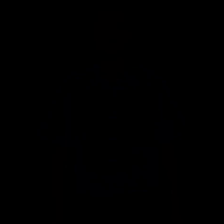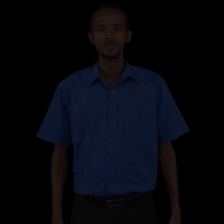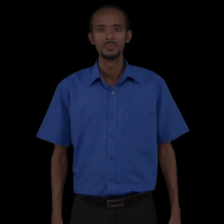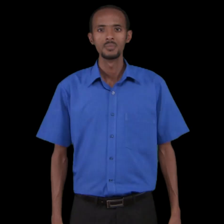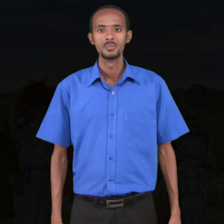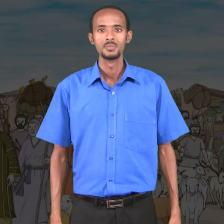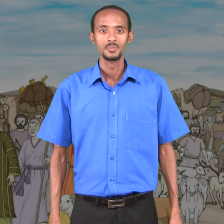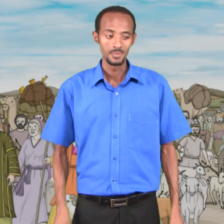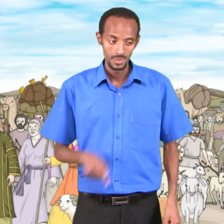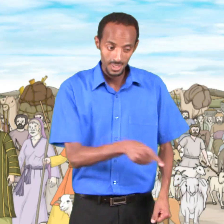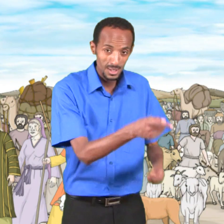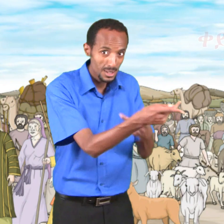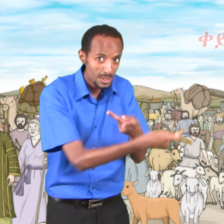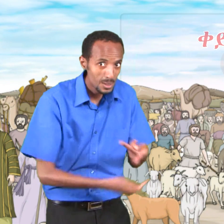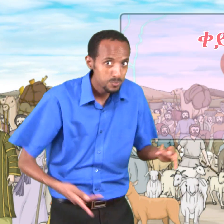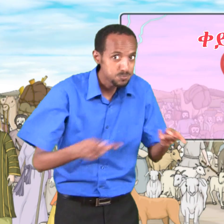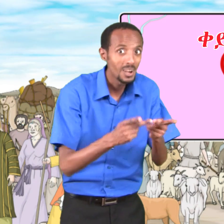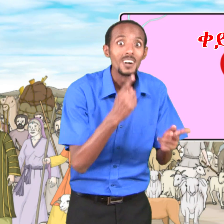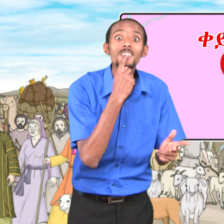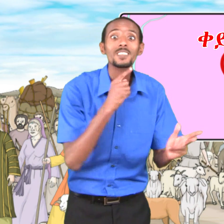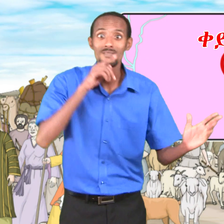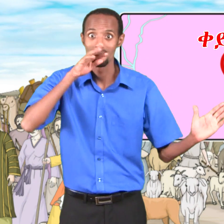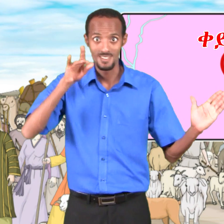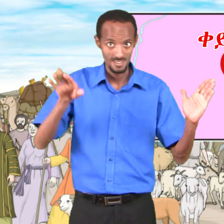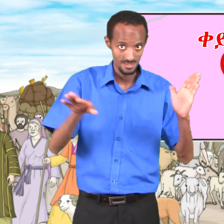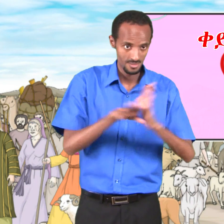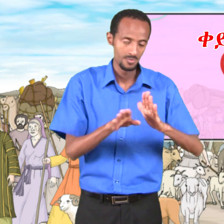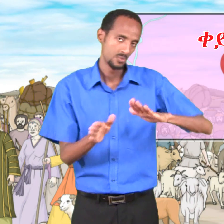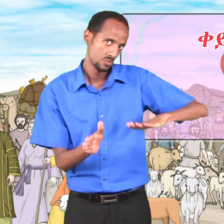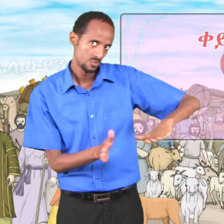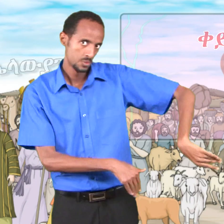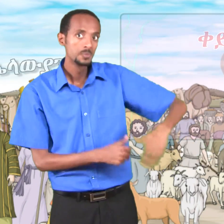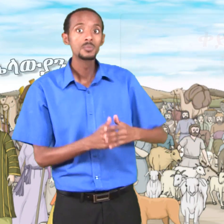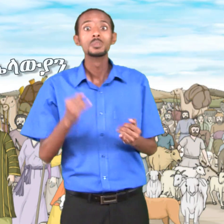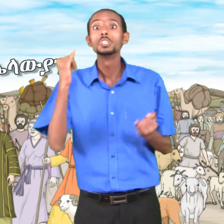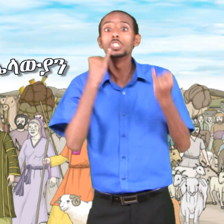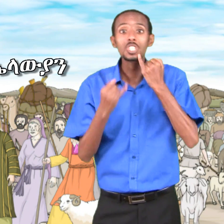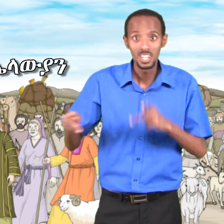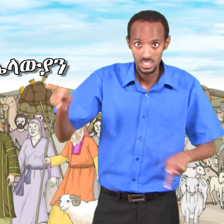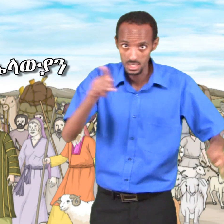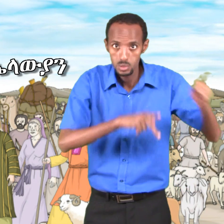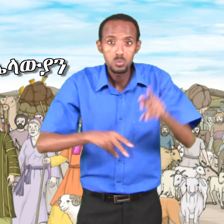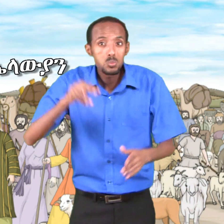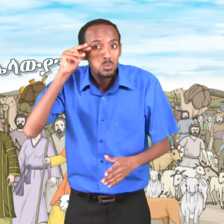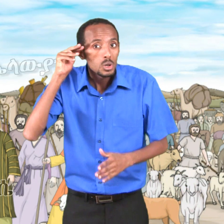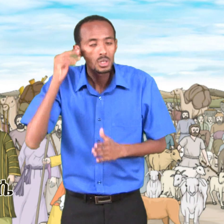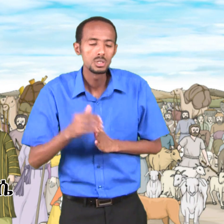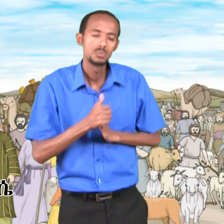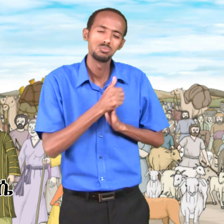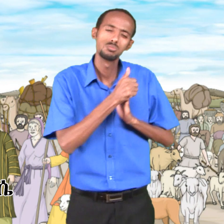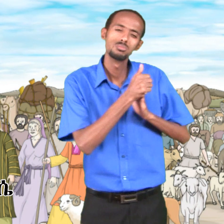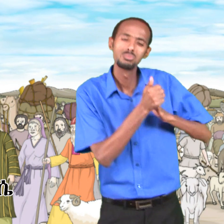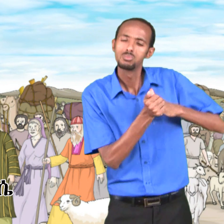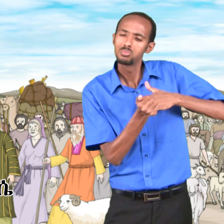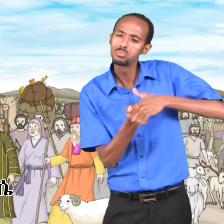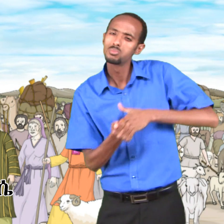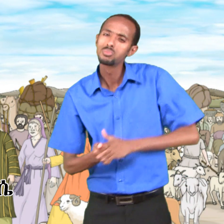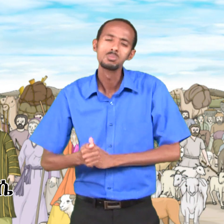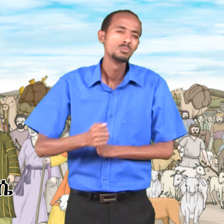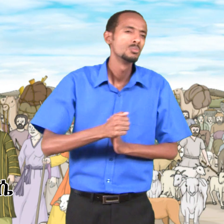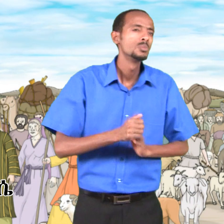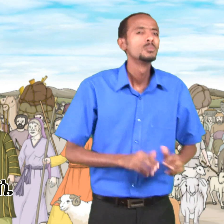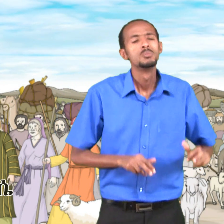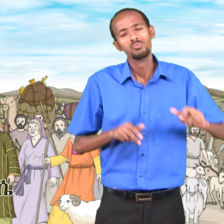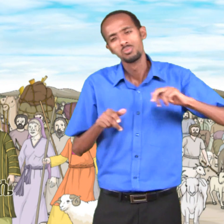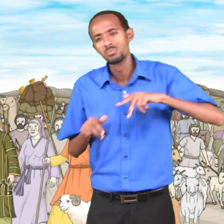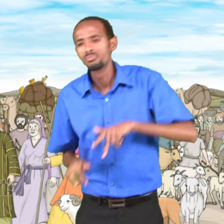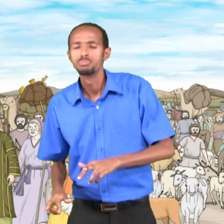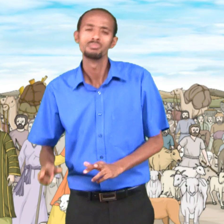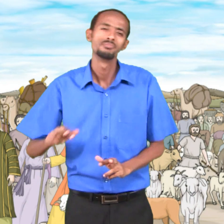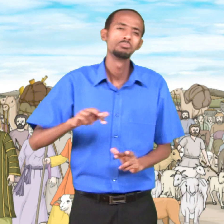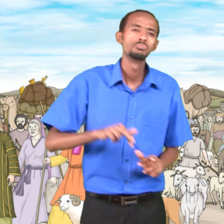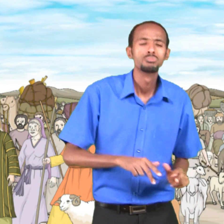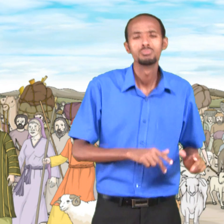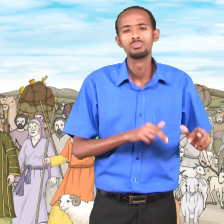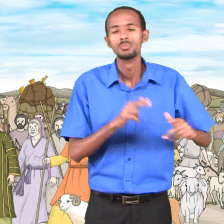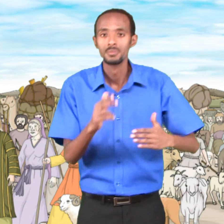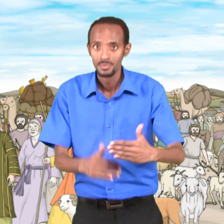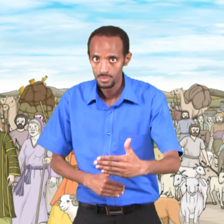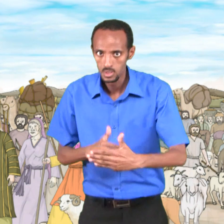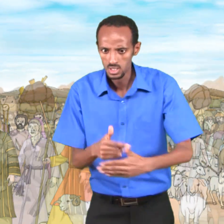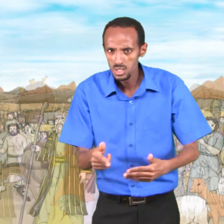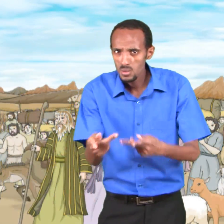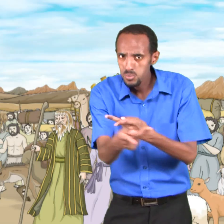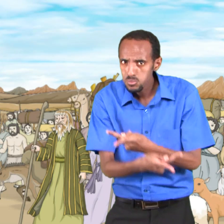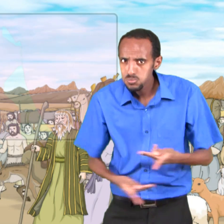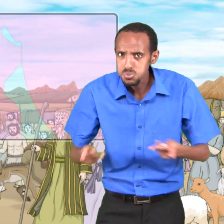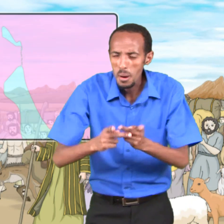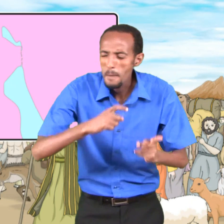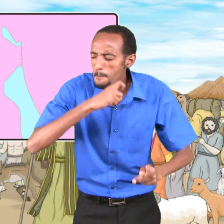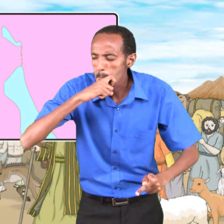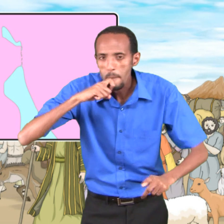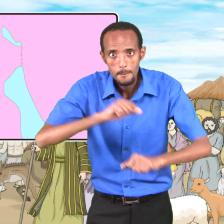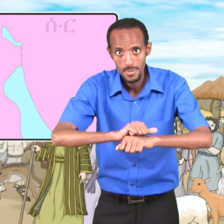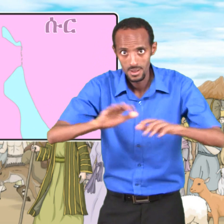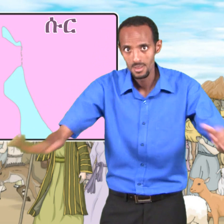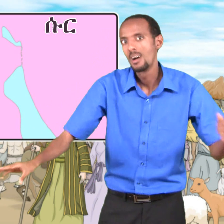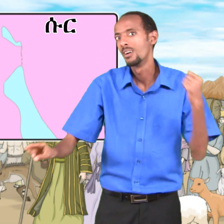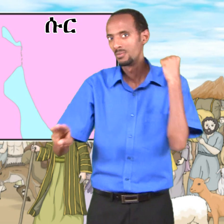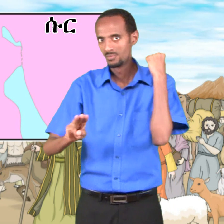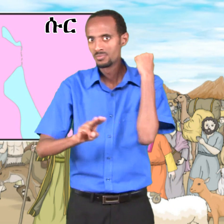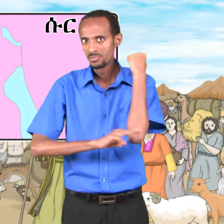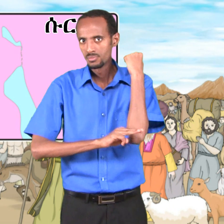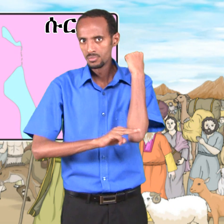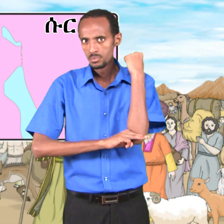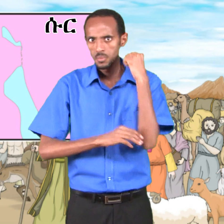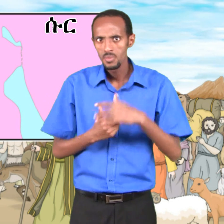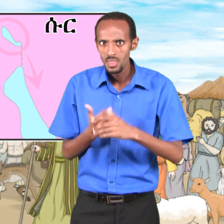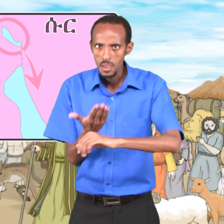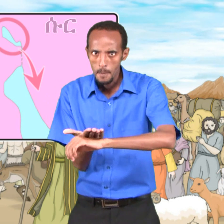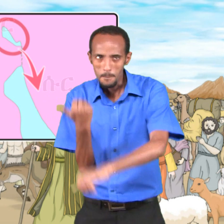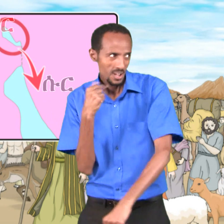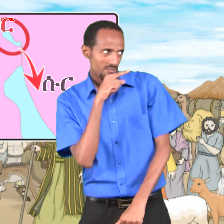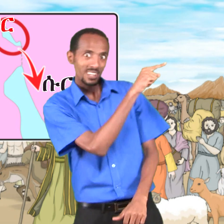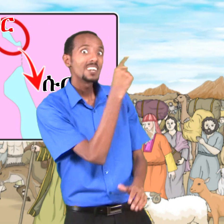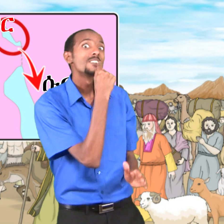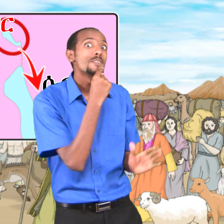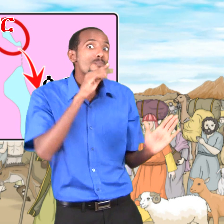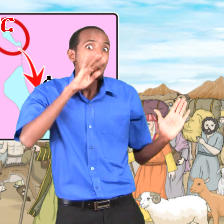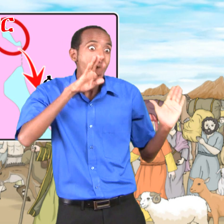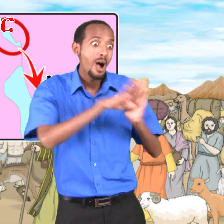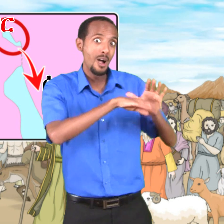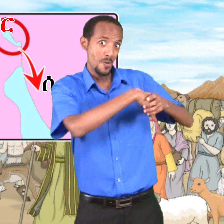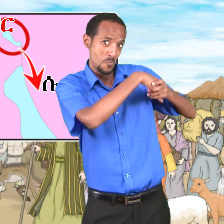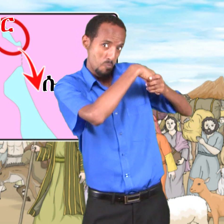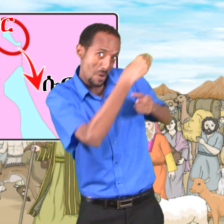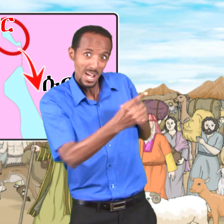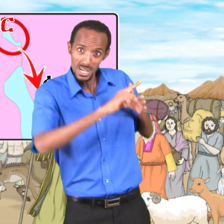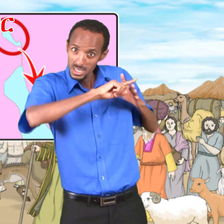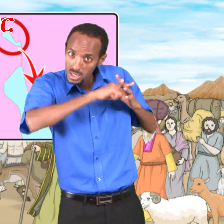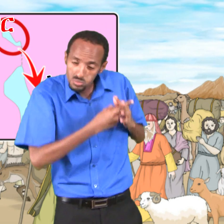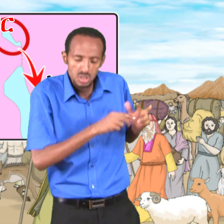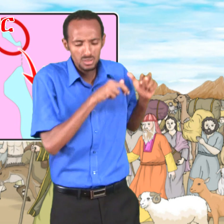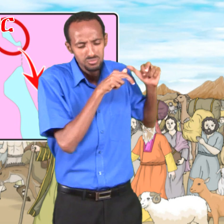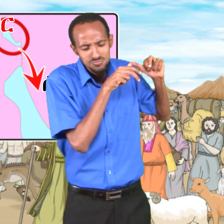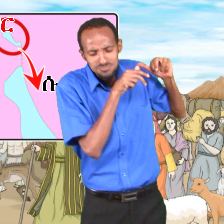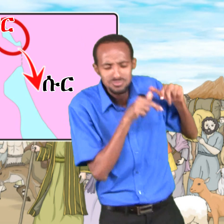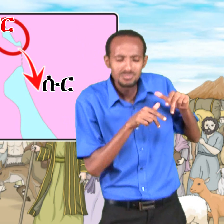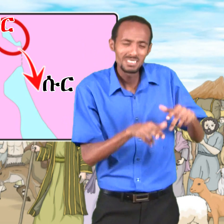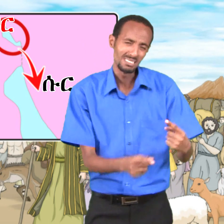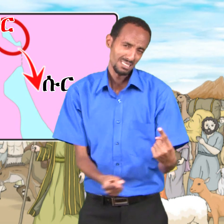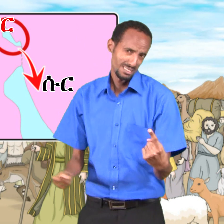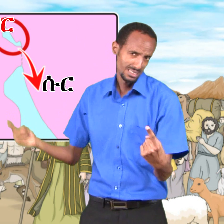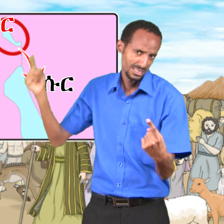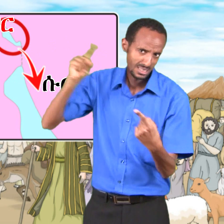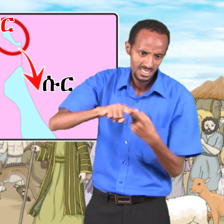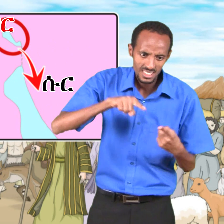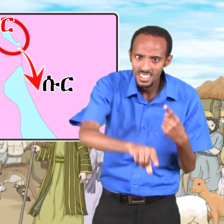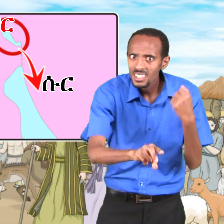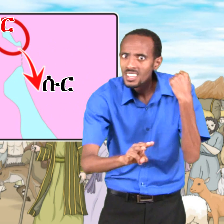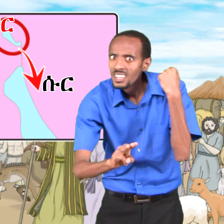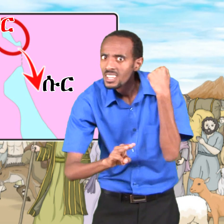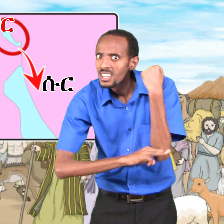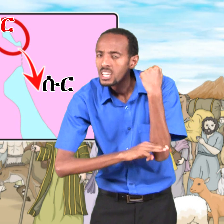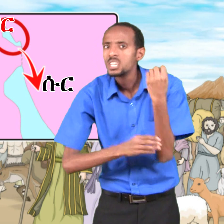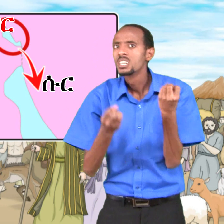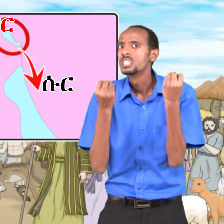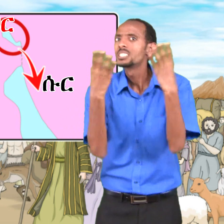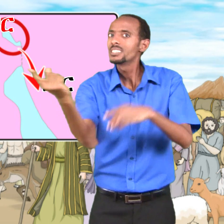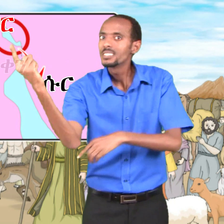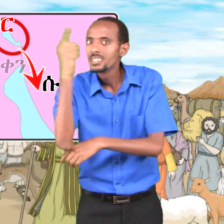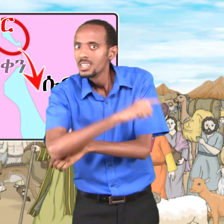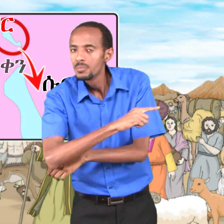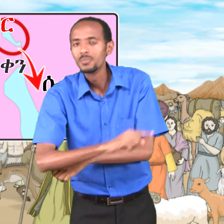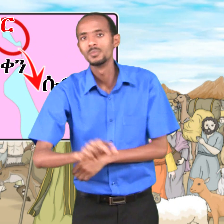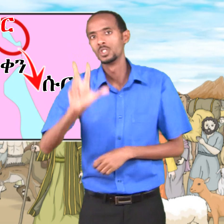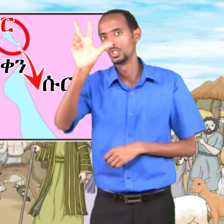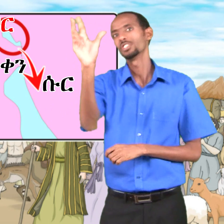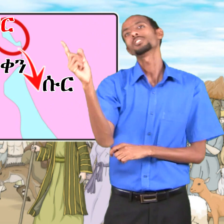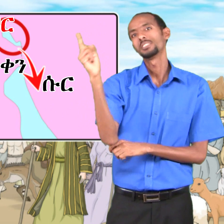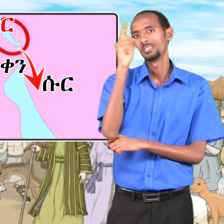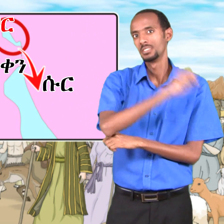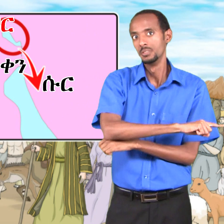Then Moses led Israel from the Red Sea, and they went out into the Desert of Shur.